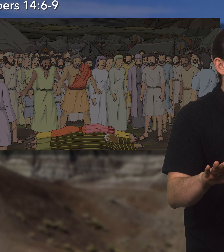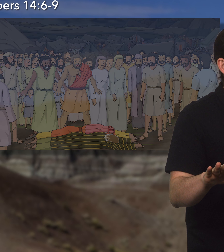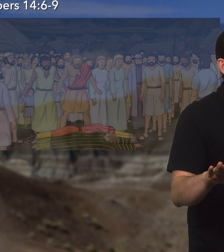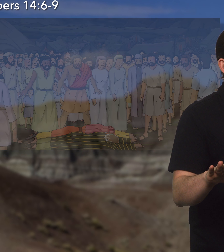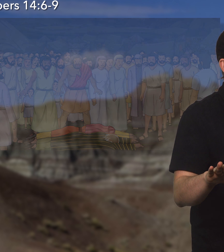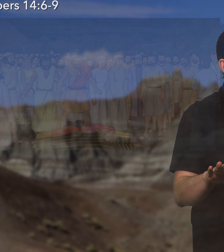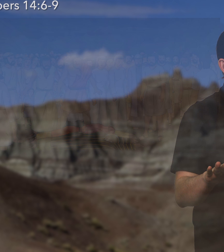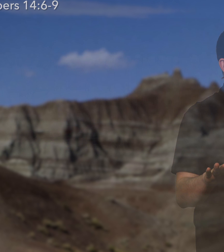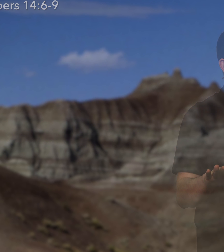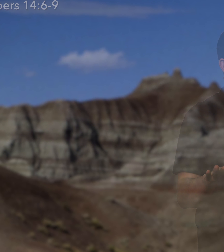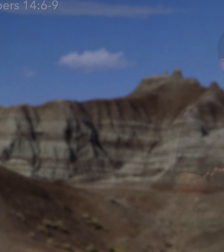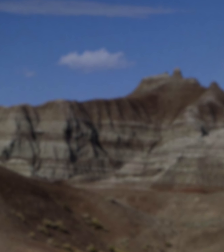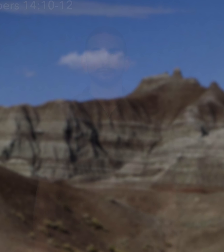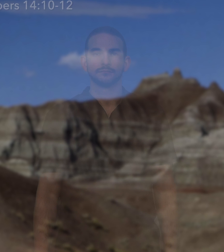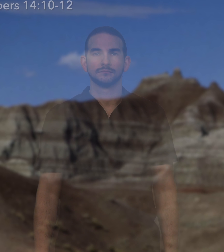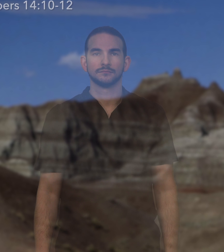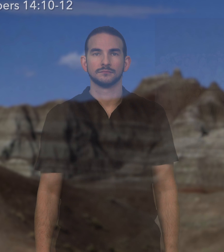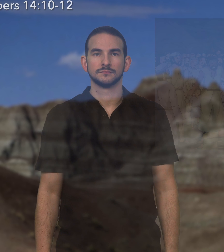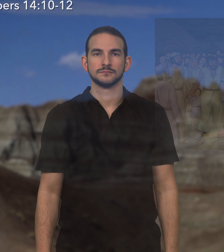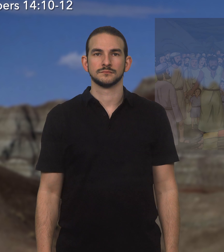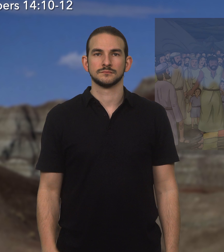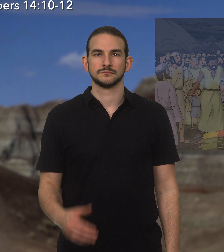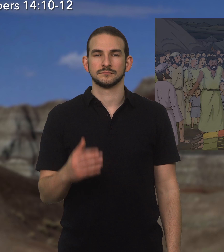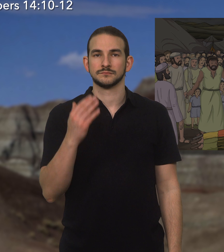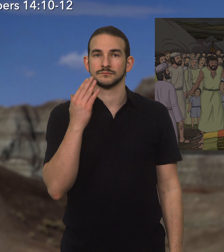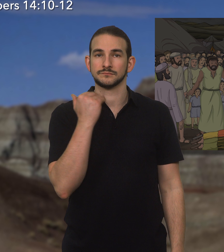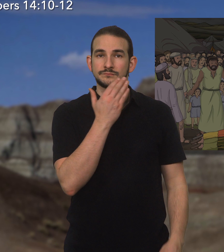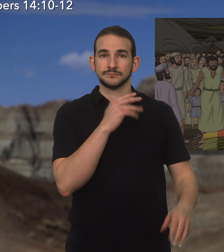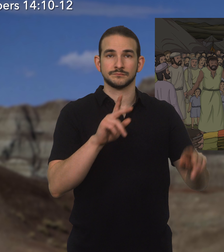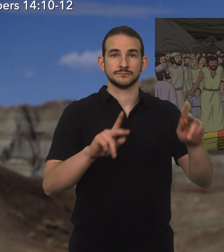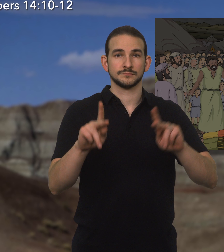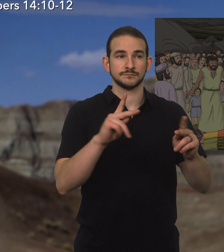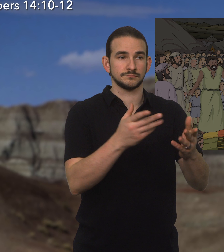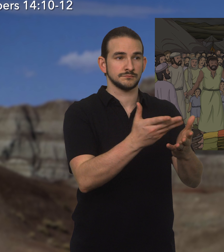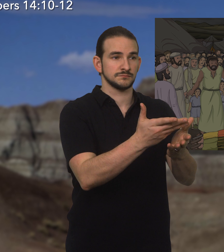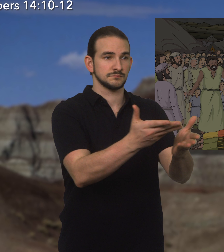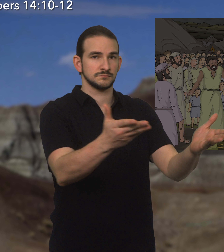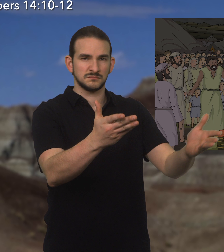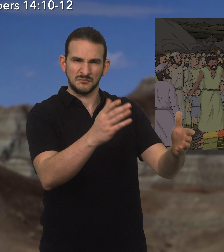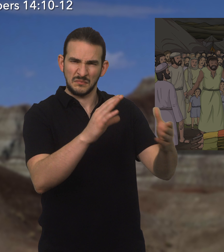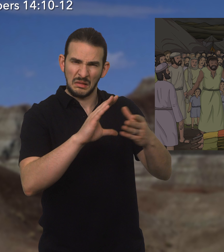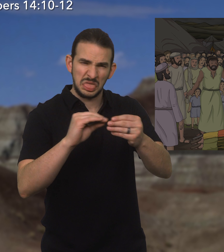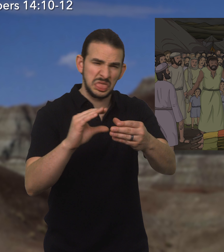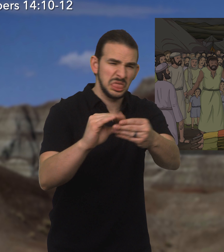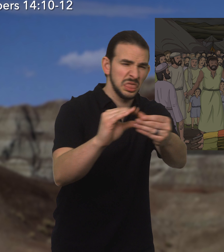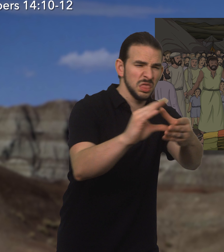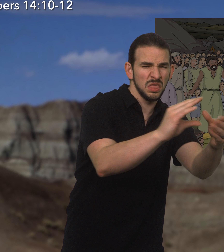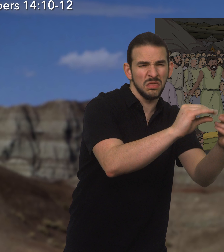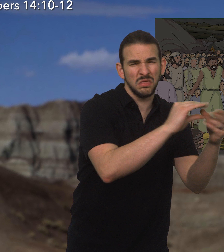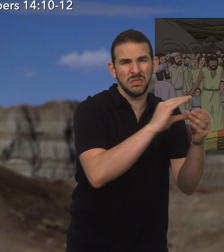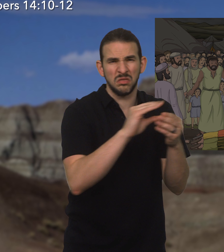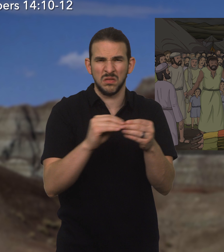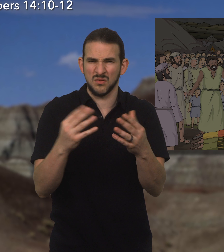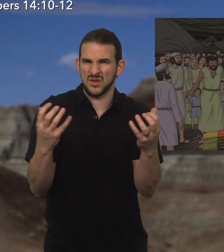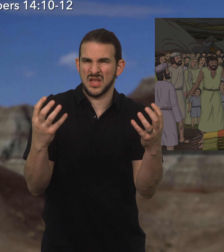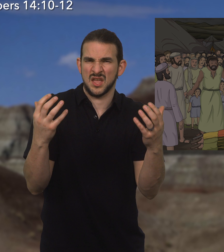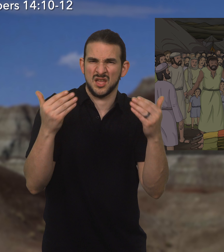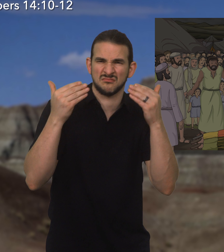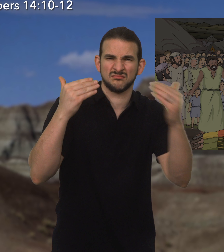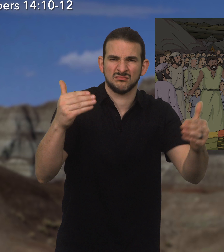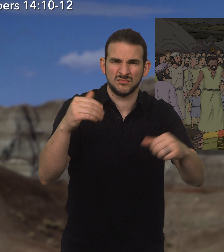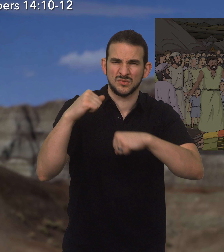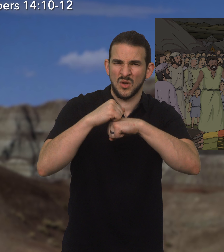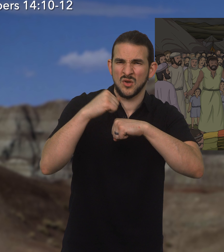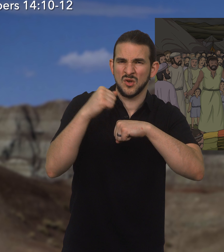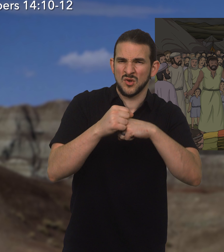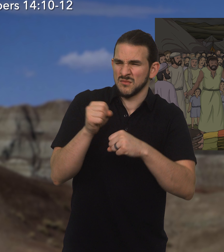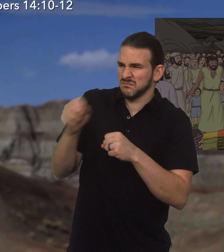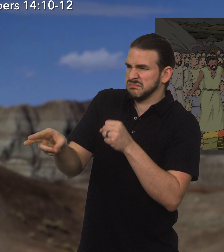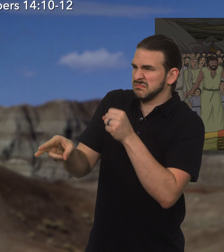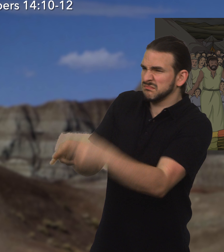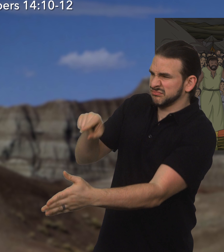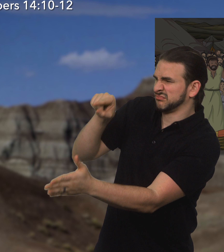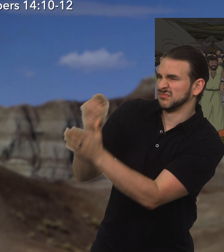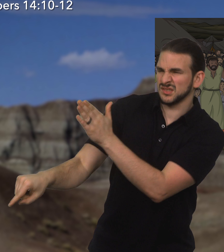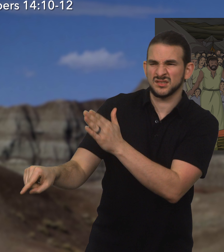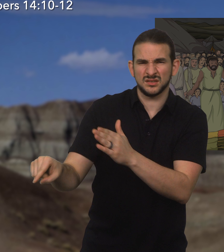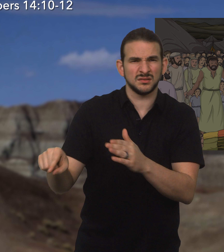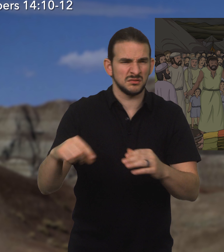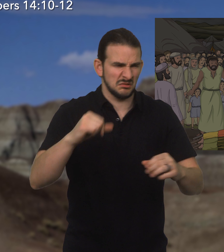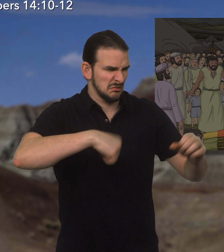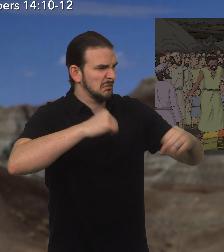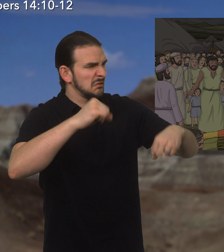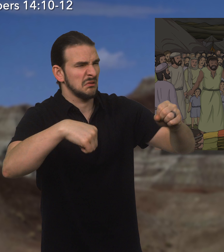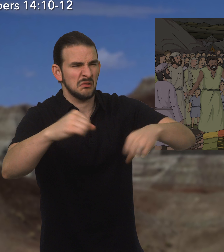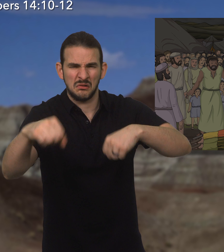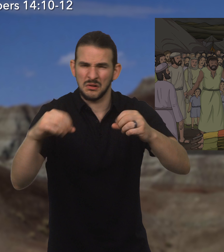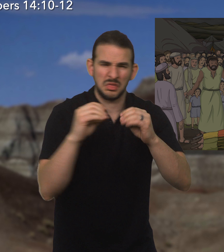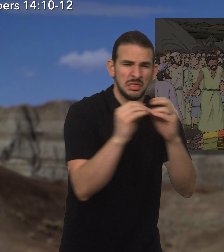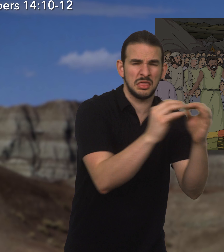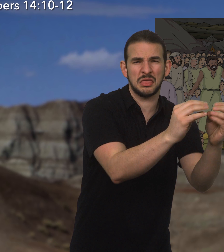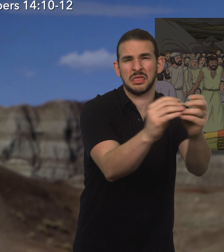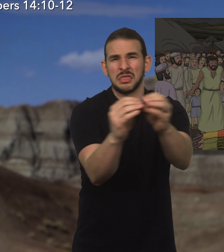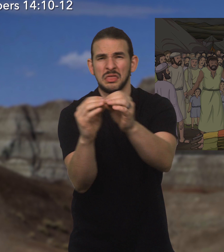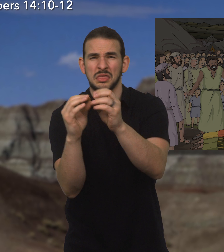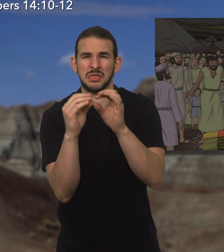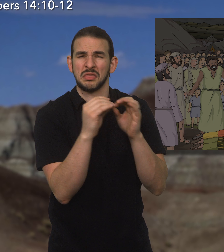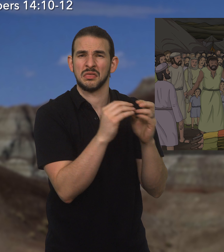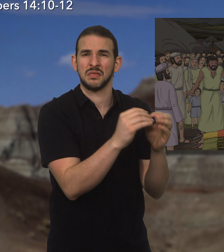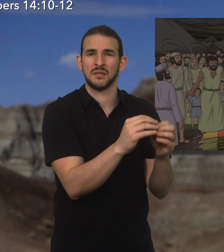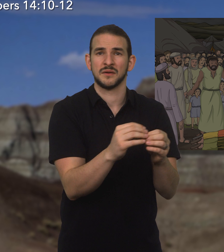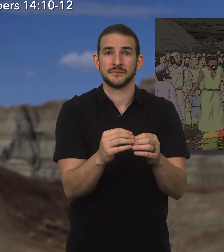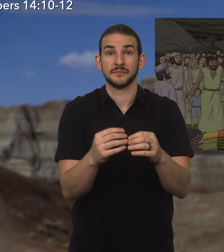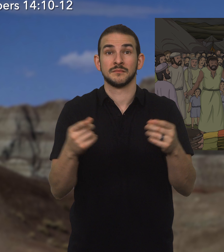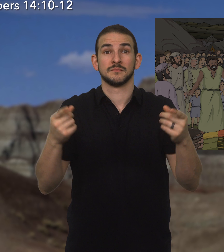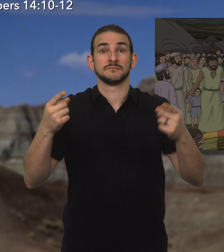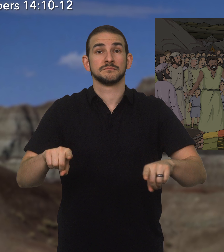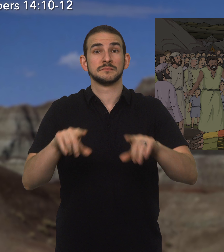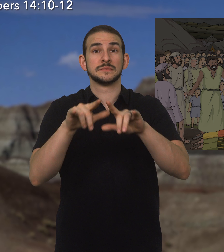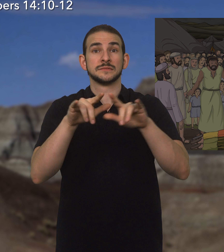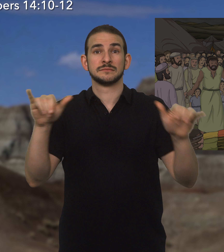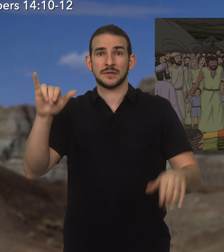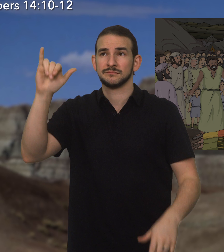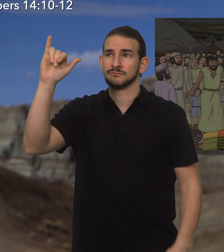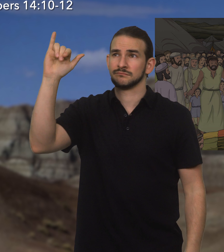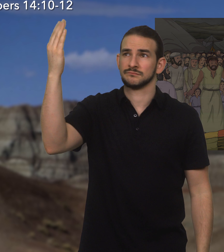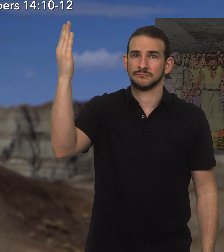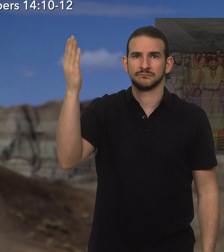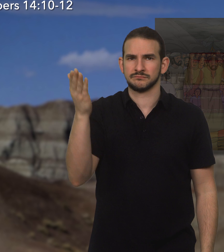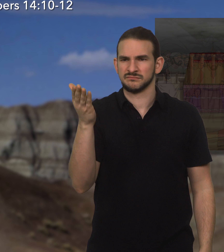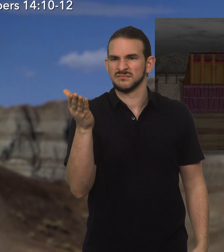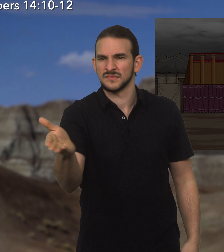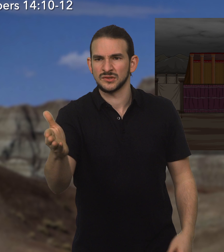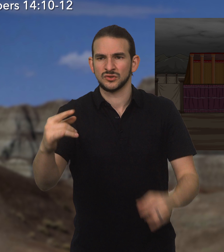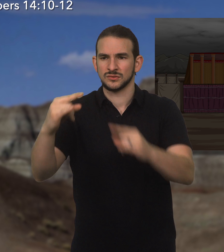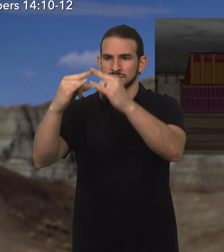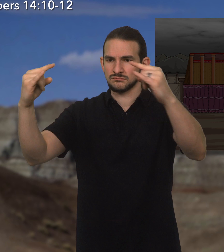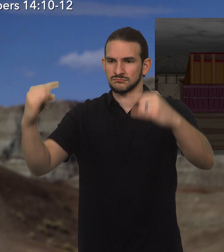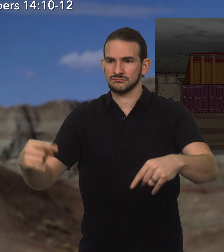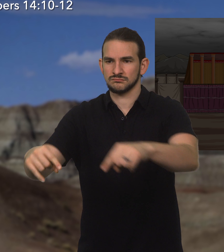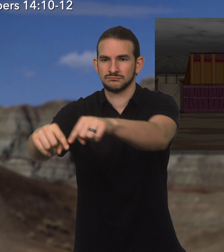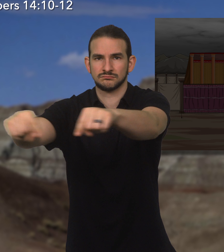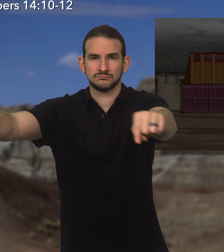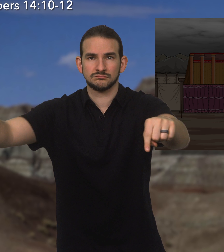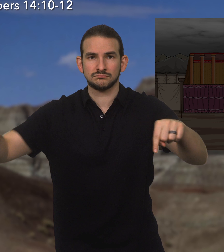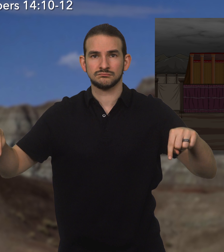But the whole congregation threatened to stone Joshua and Caleb.